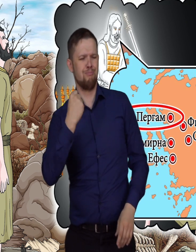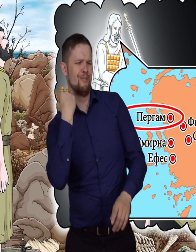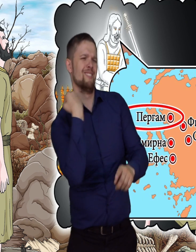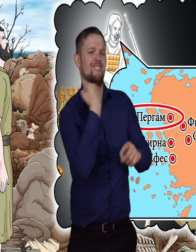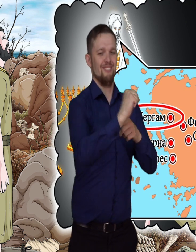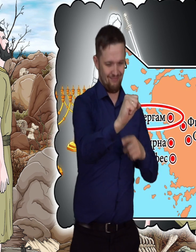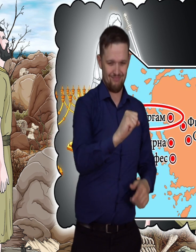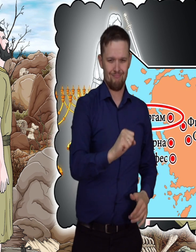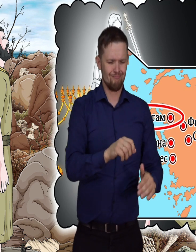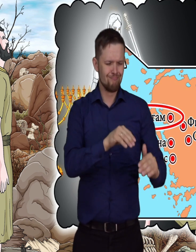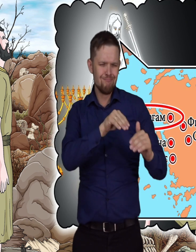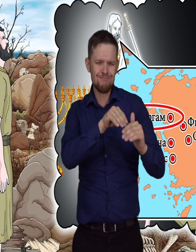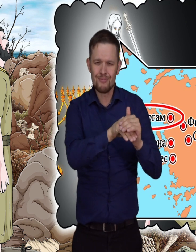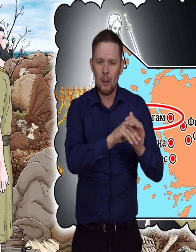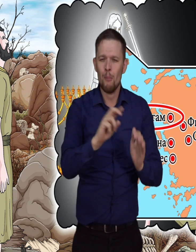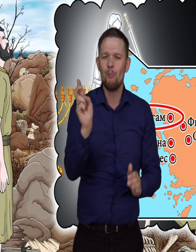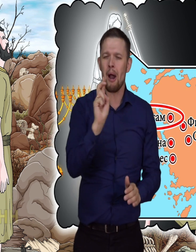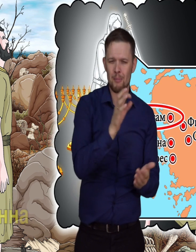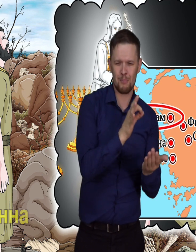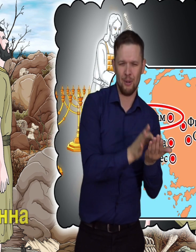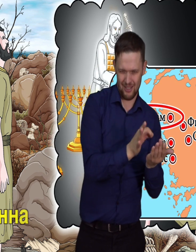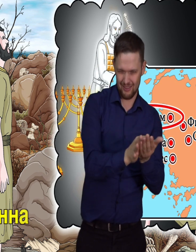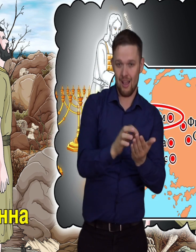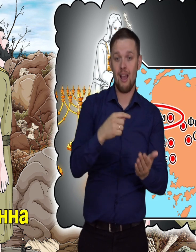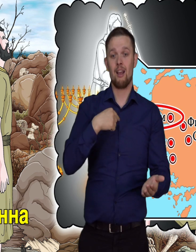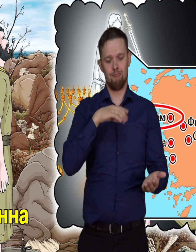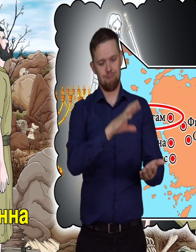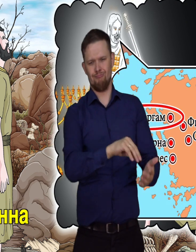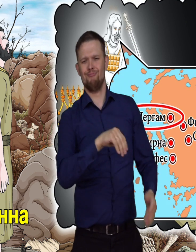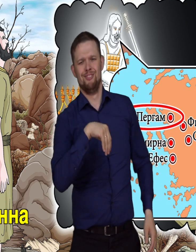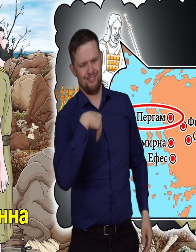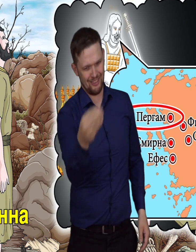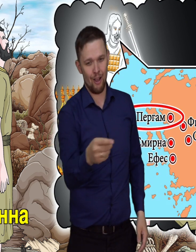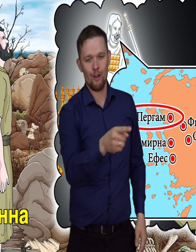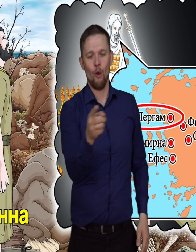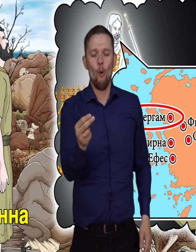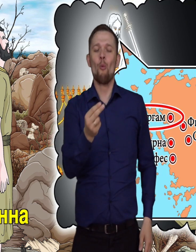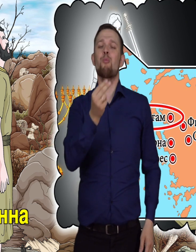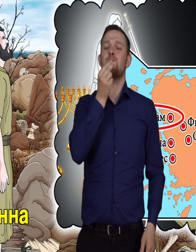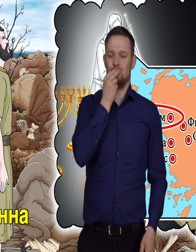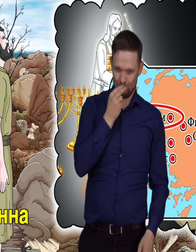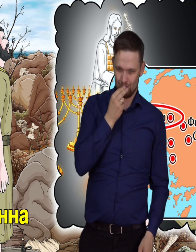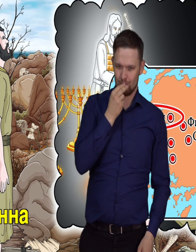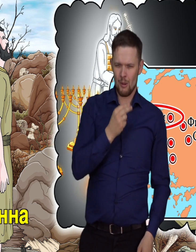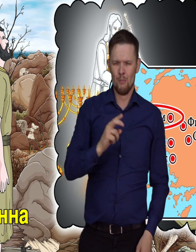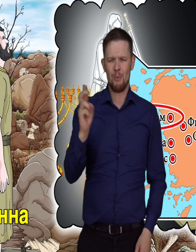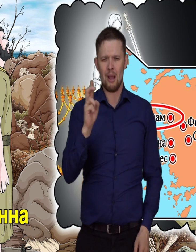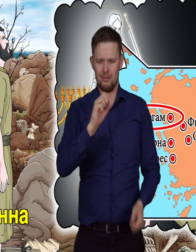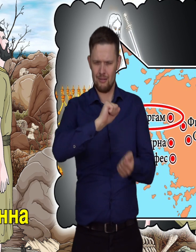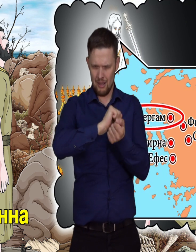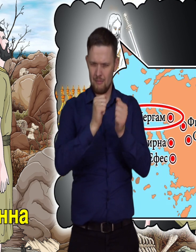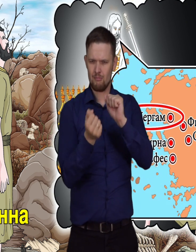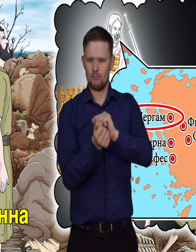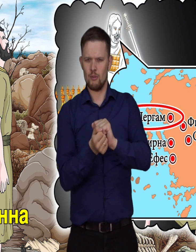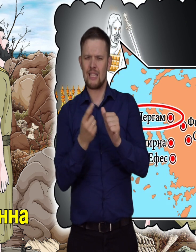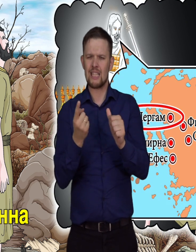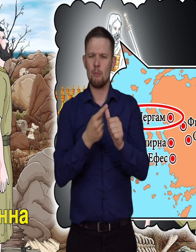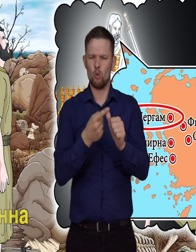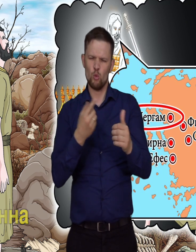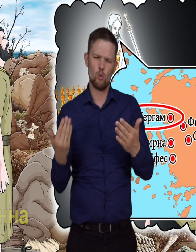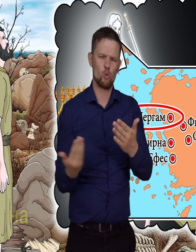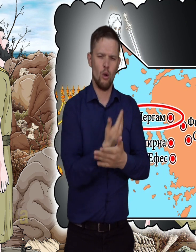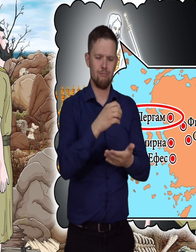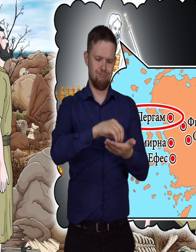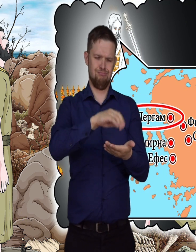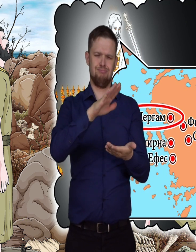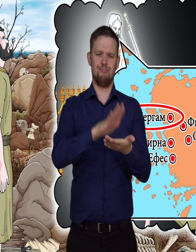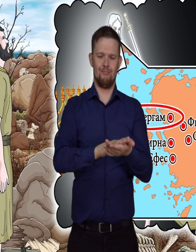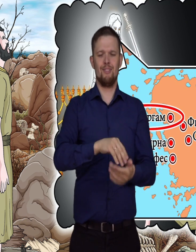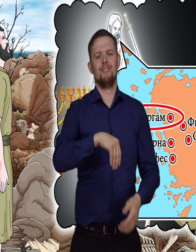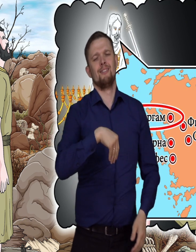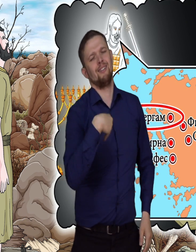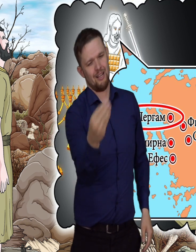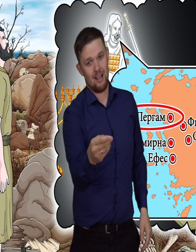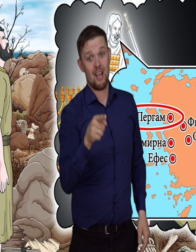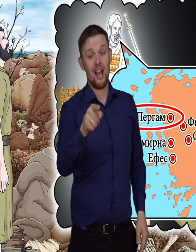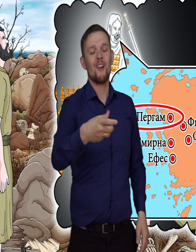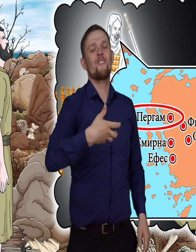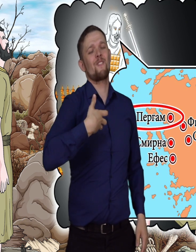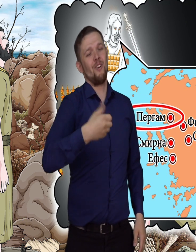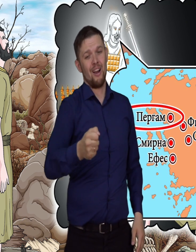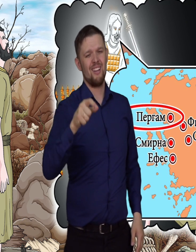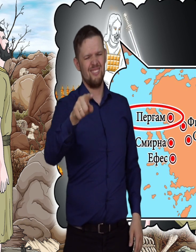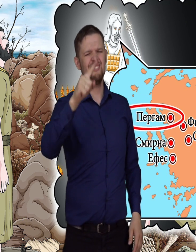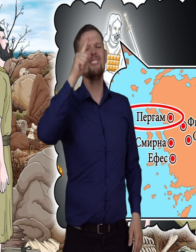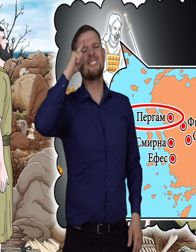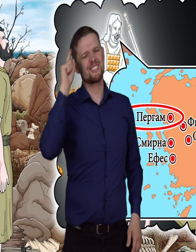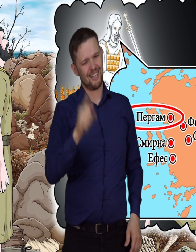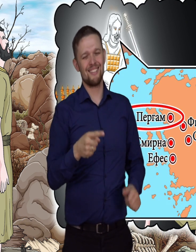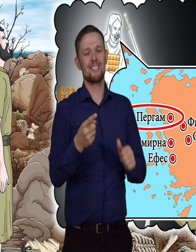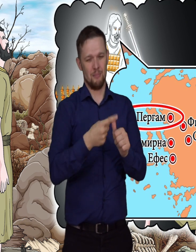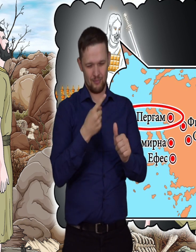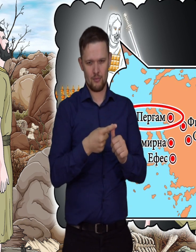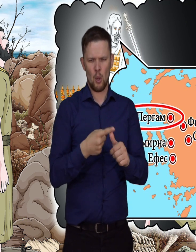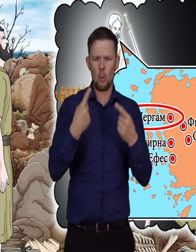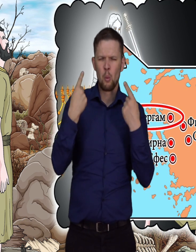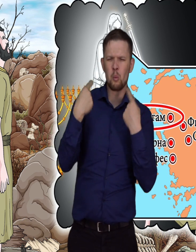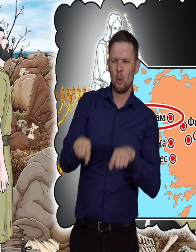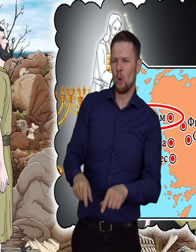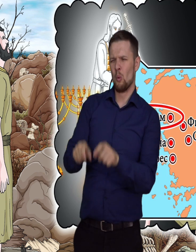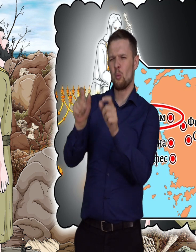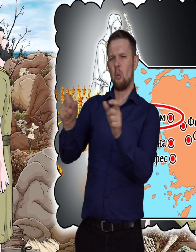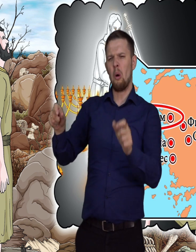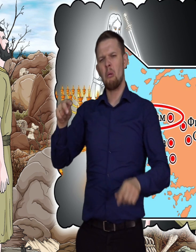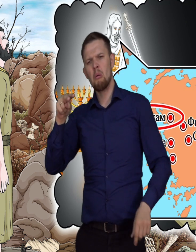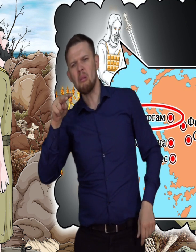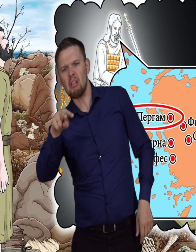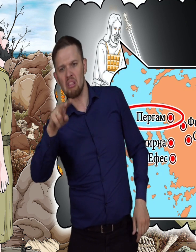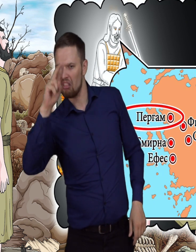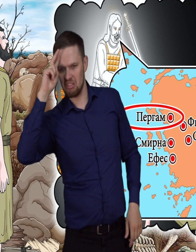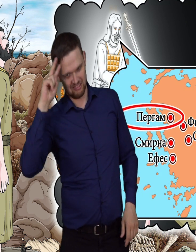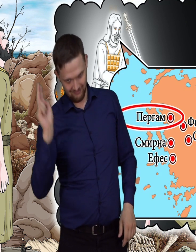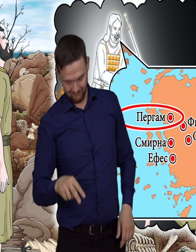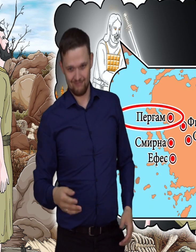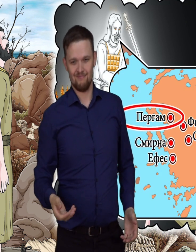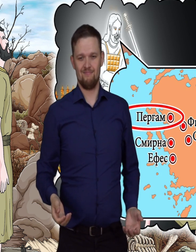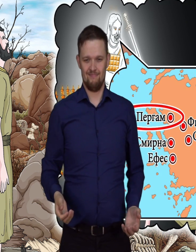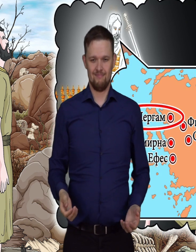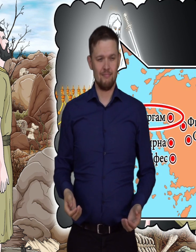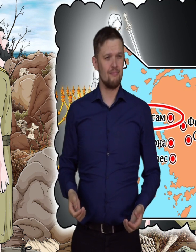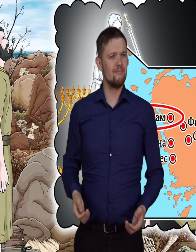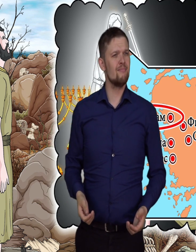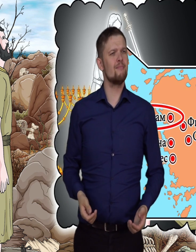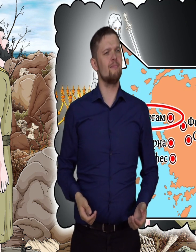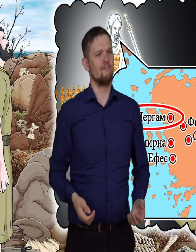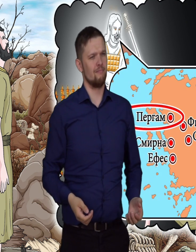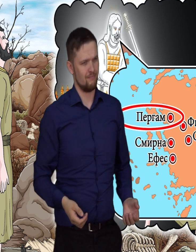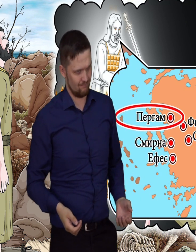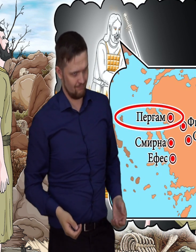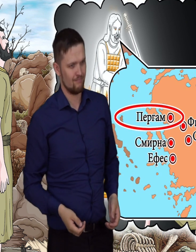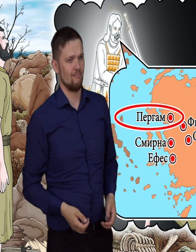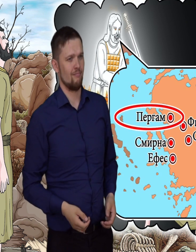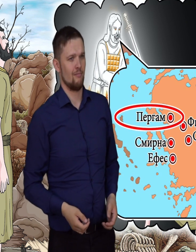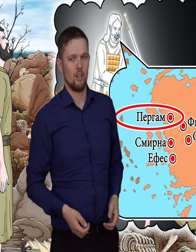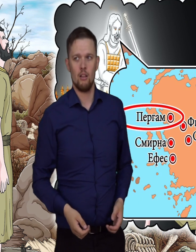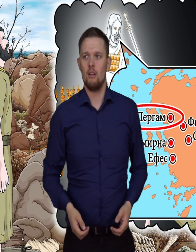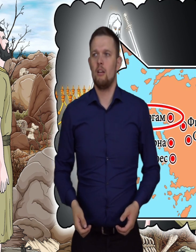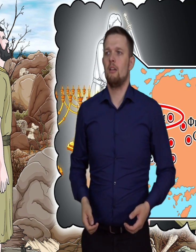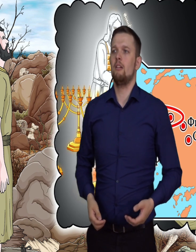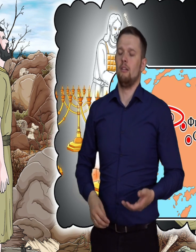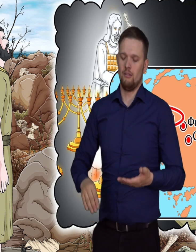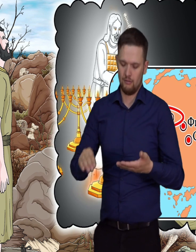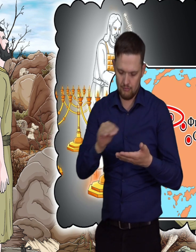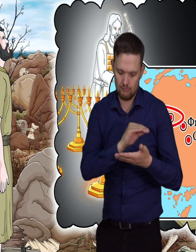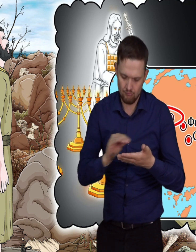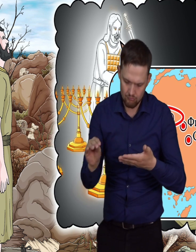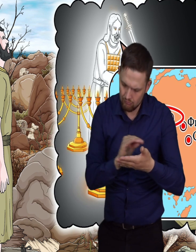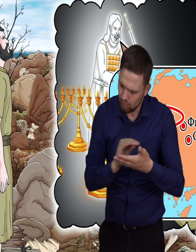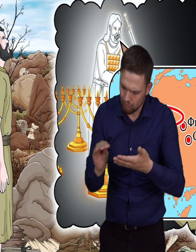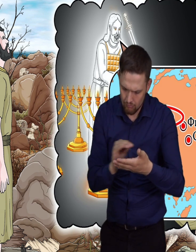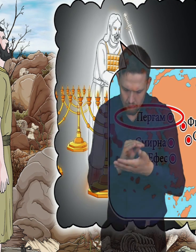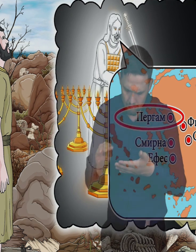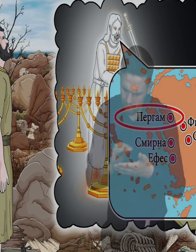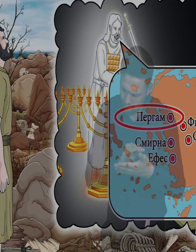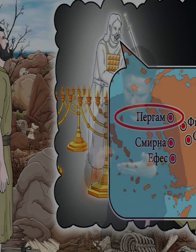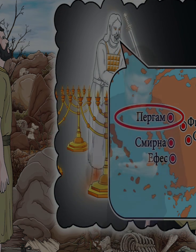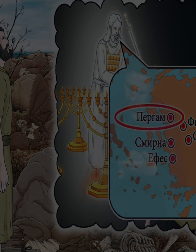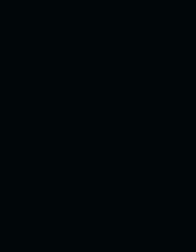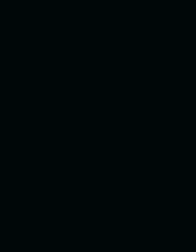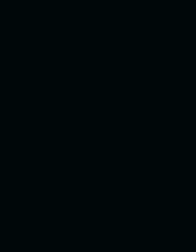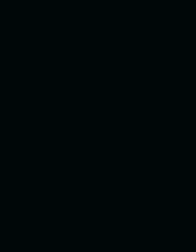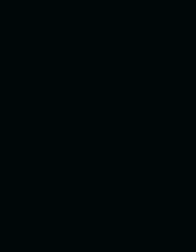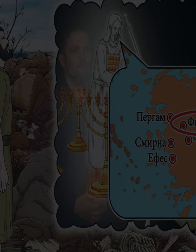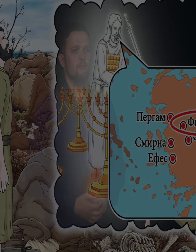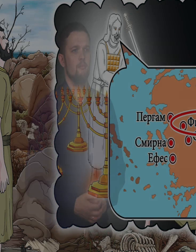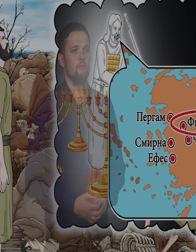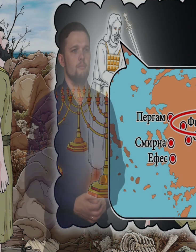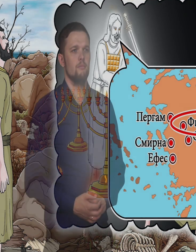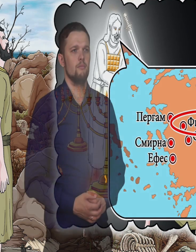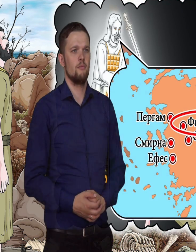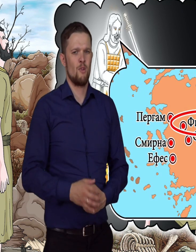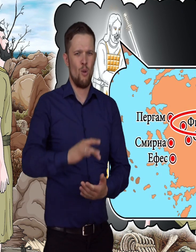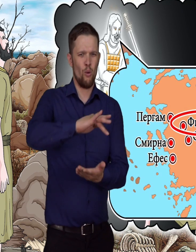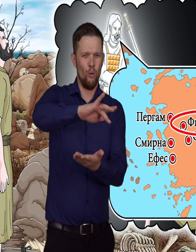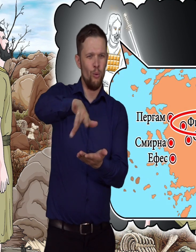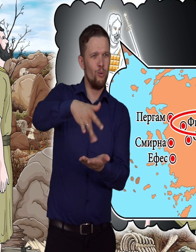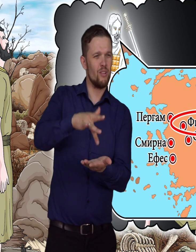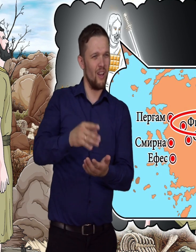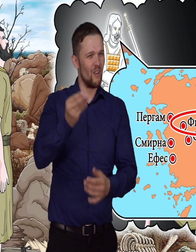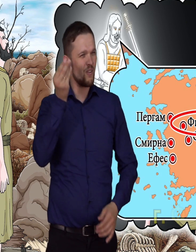To the one who overcomes, I will give the hidden manna. I will also give him a white stone inscribed with a new name, known only to the one who receives it.